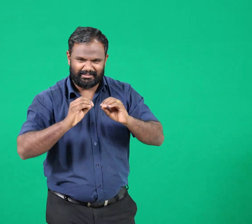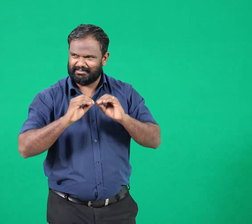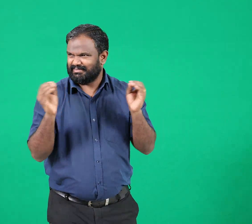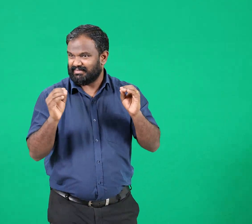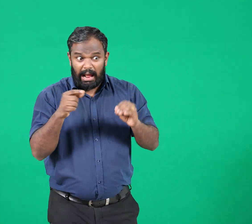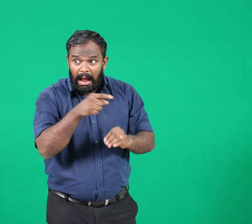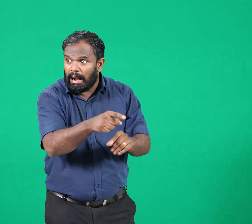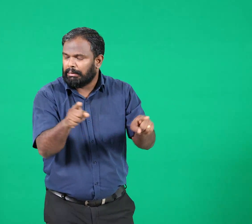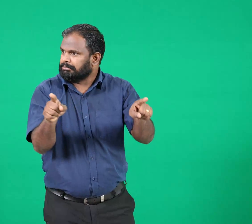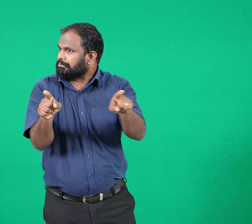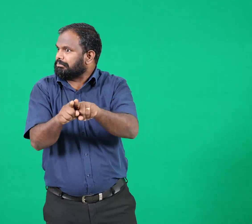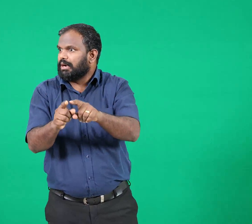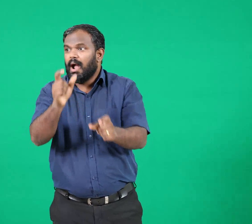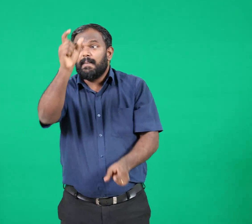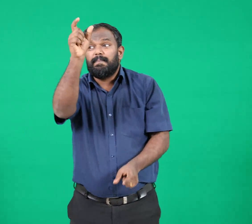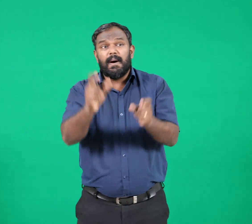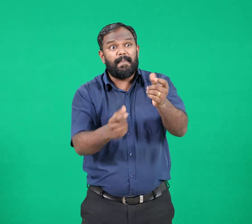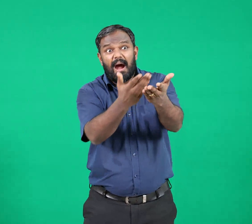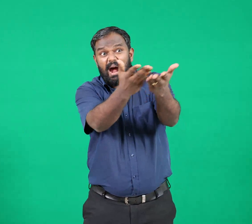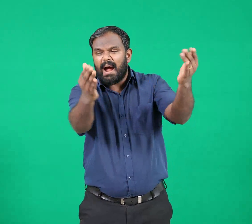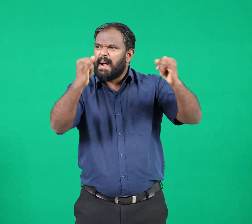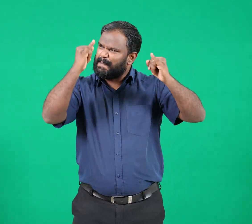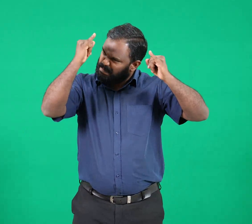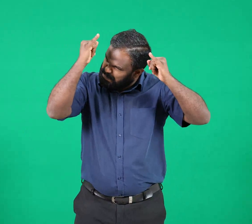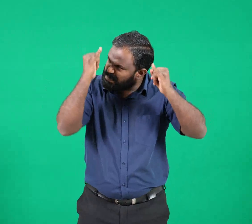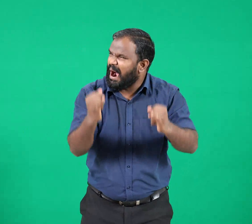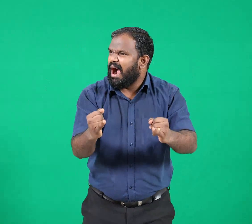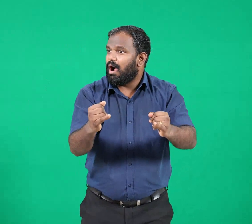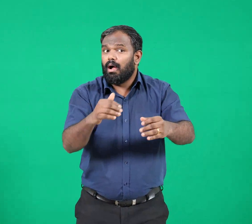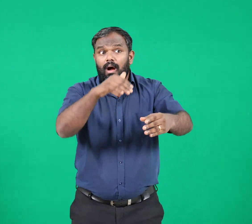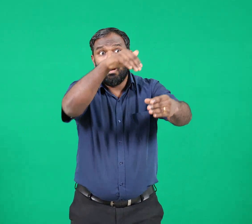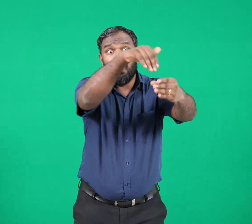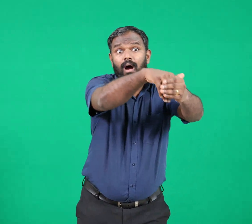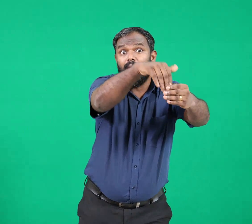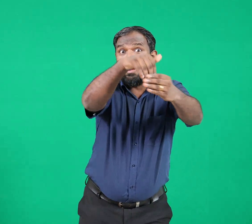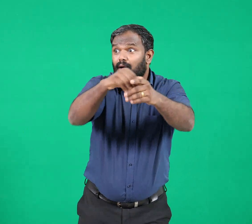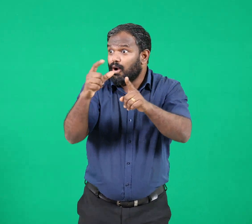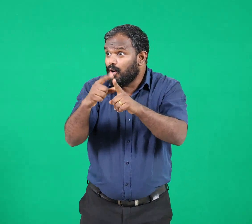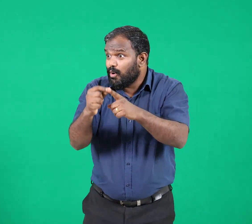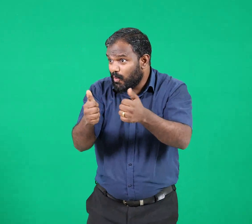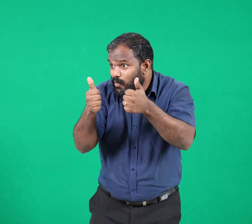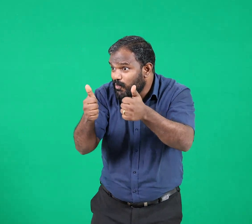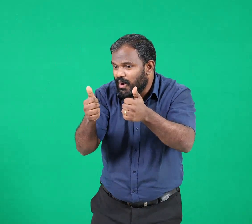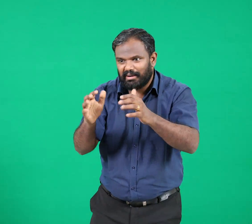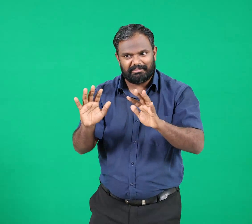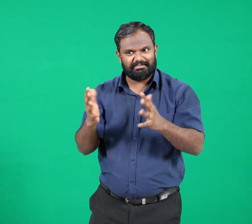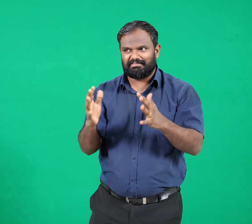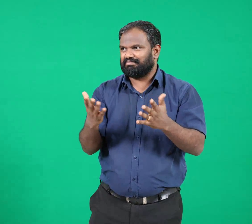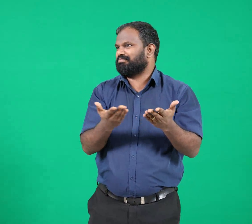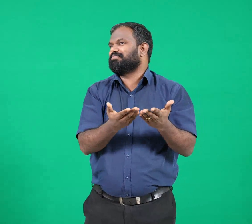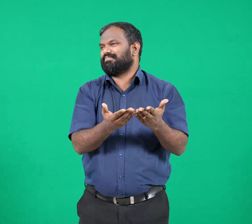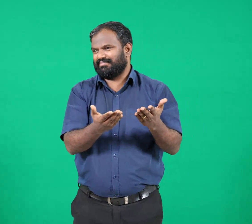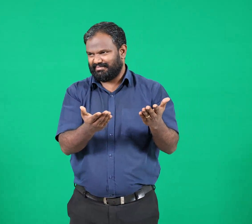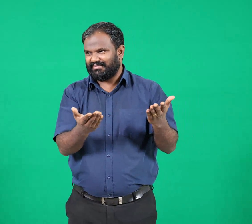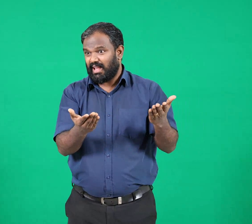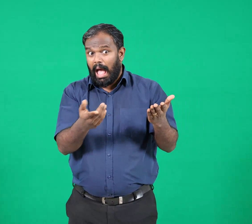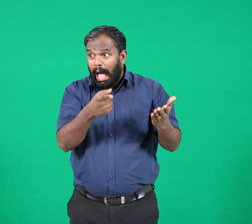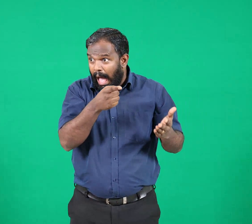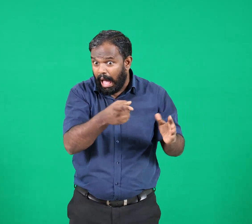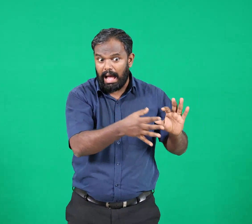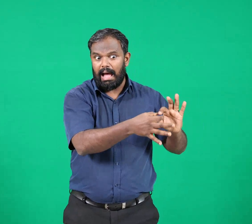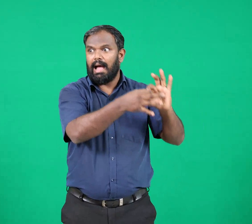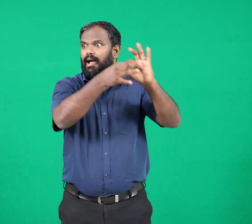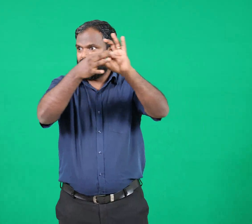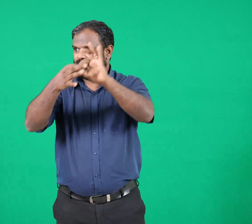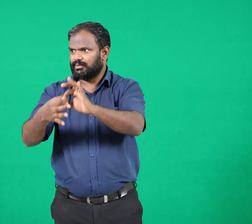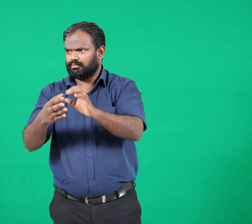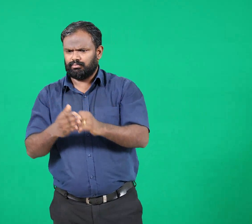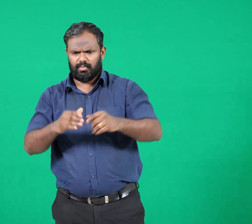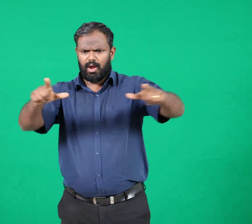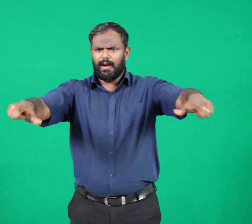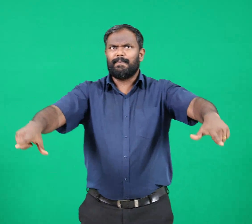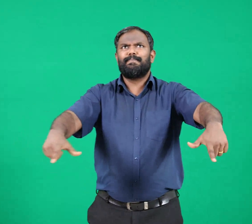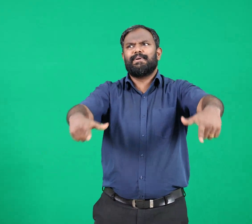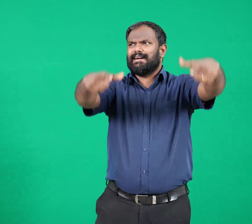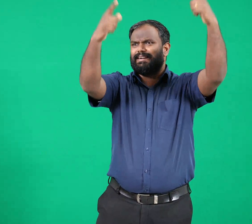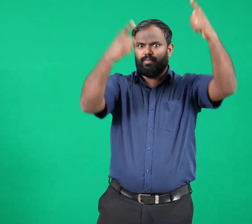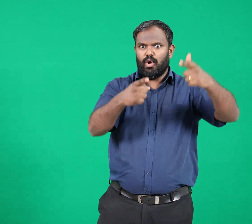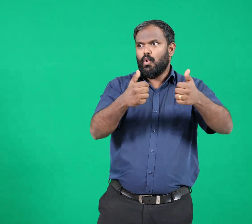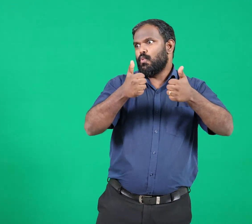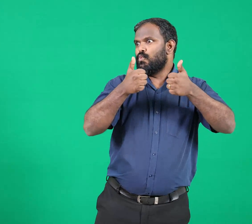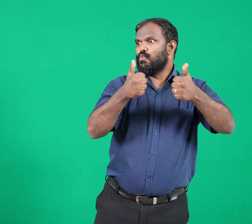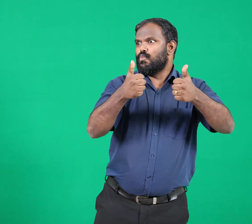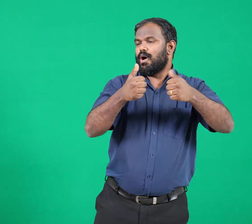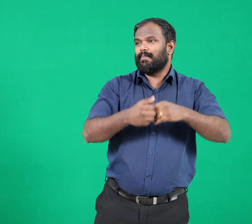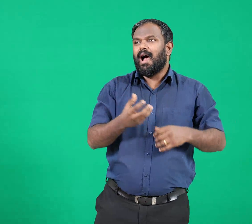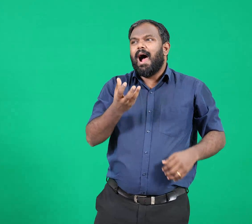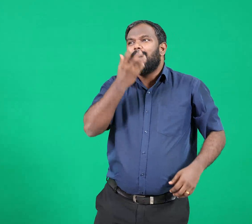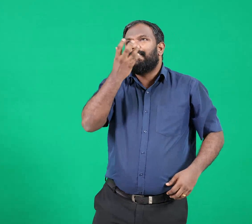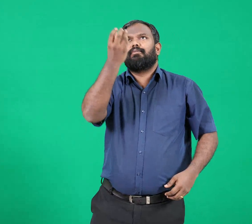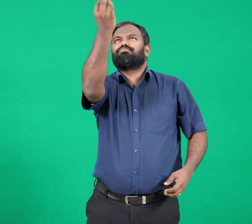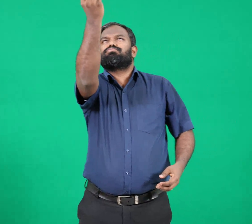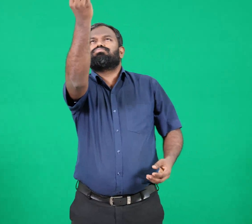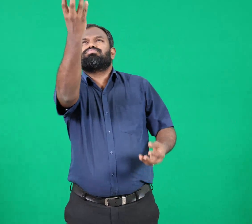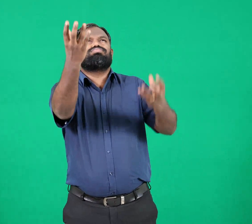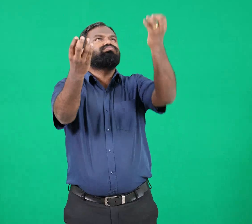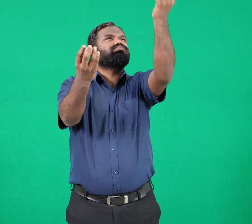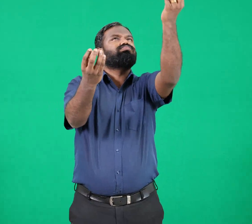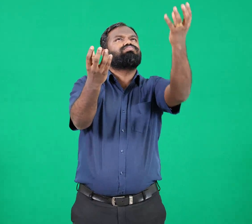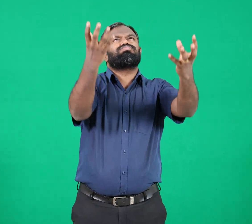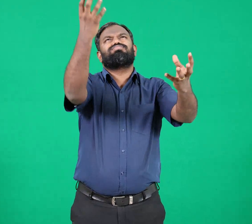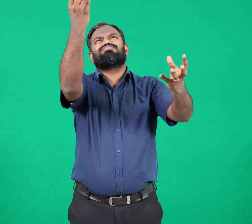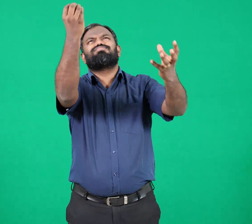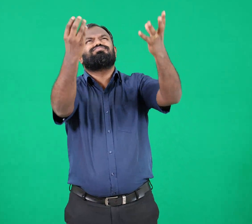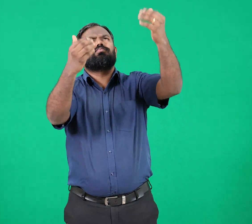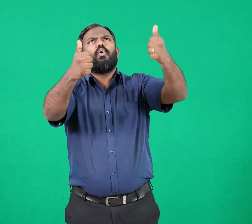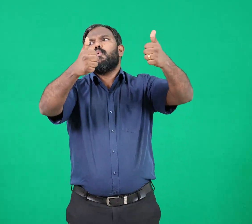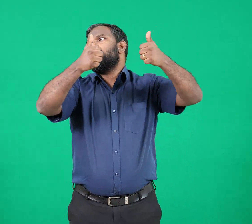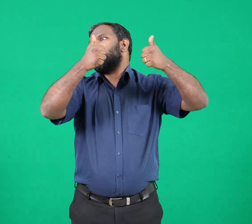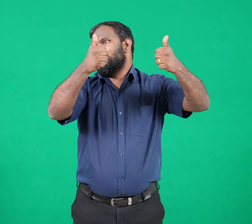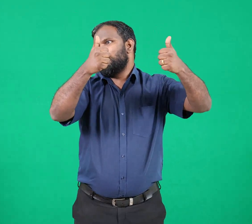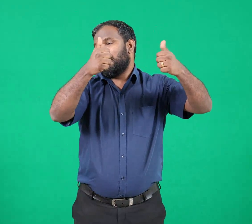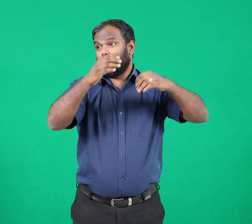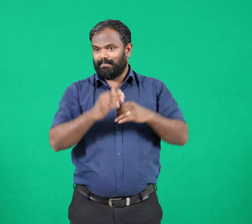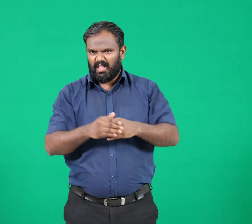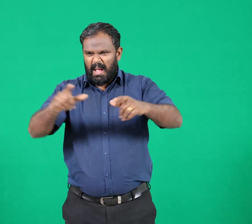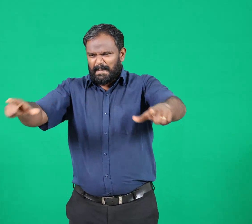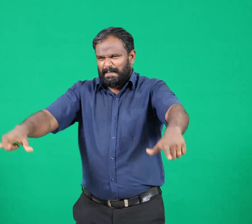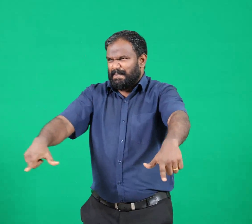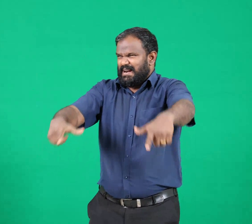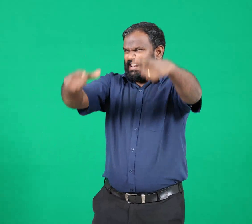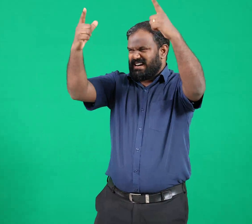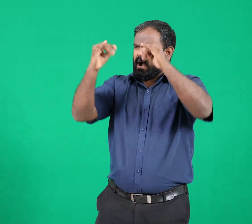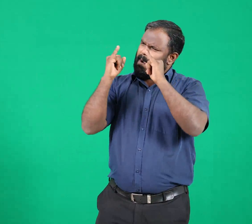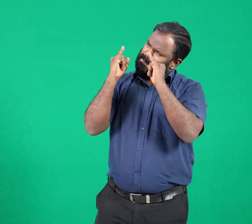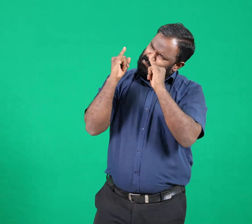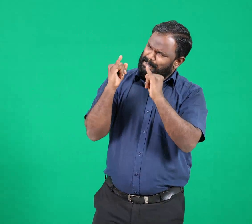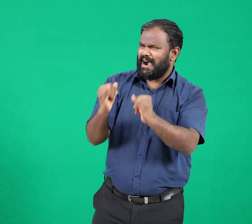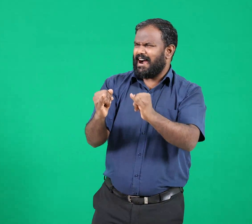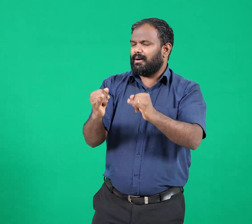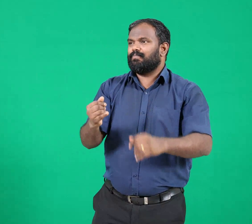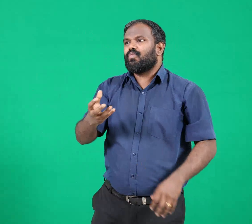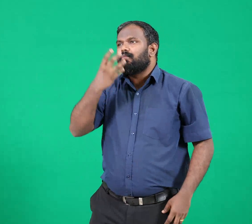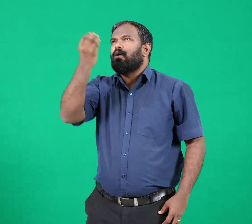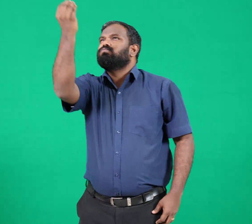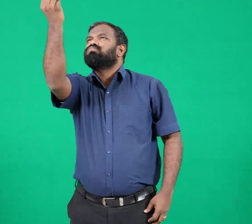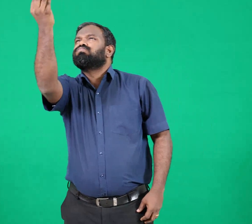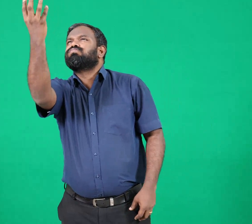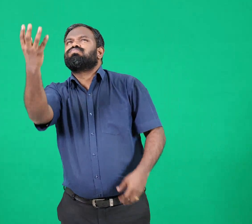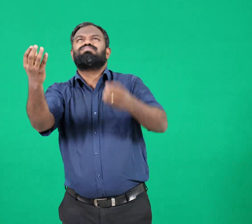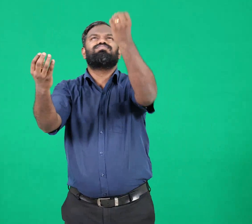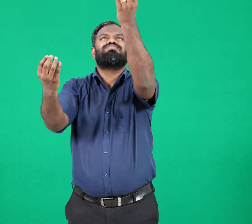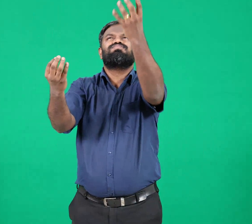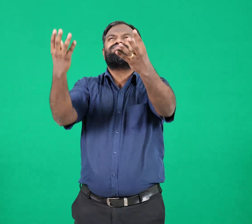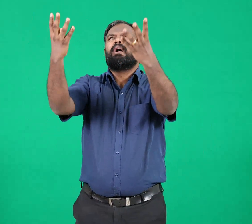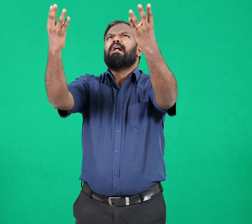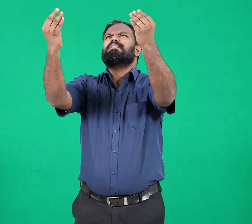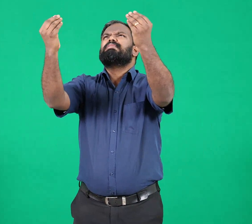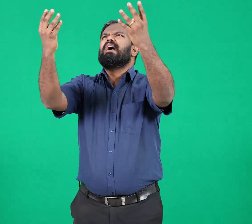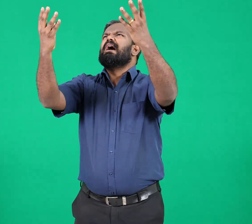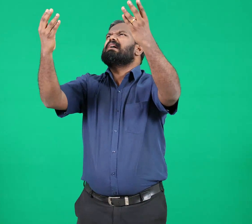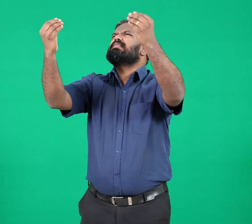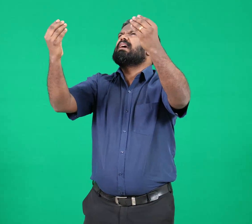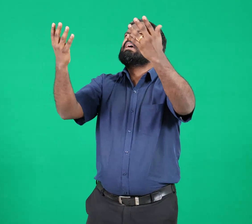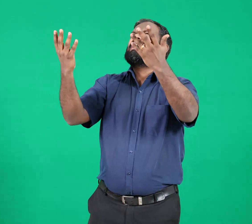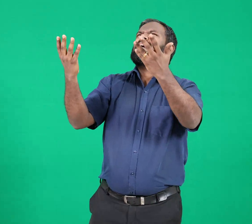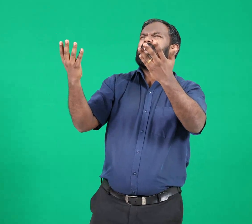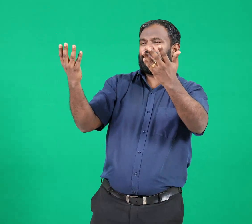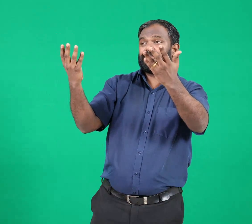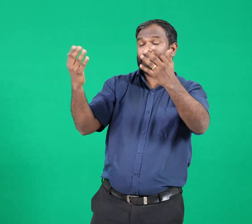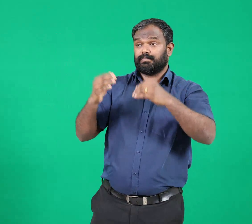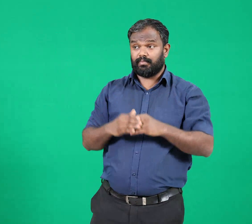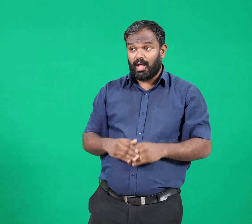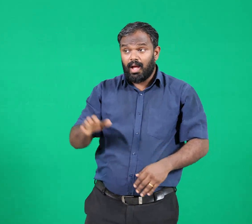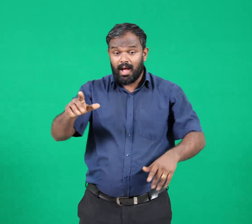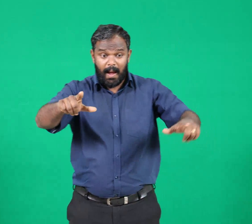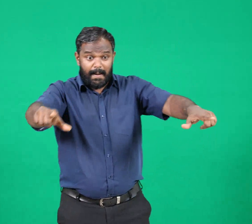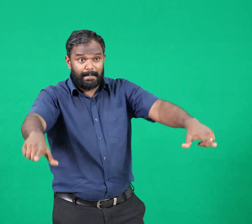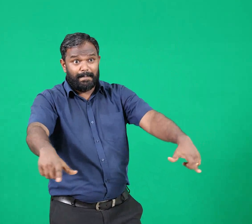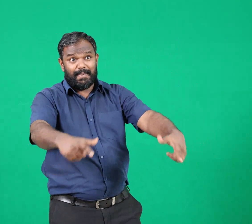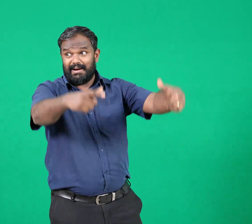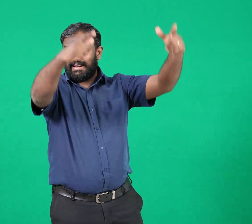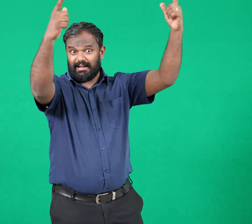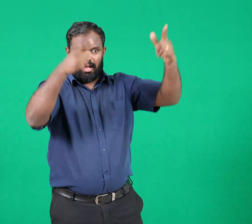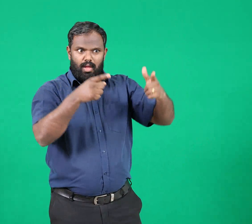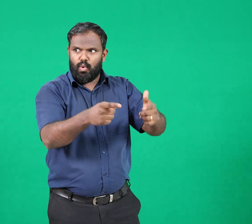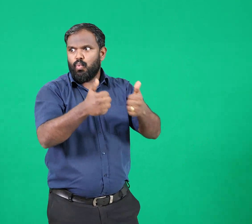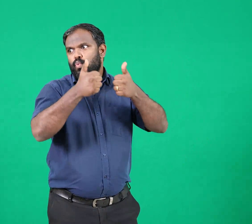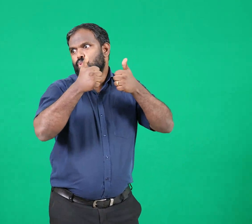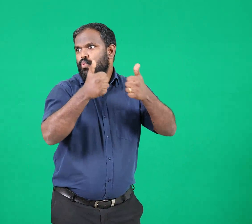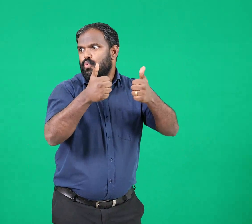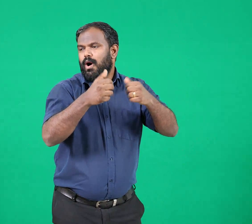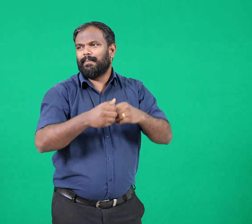Likewise, every good tree bears good fruit, but a bad tree bears bad fruit.